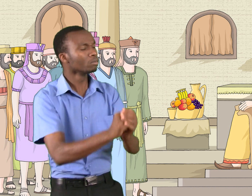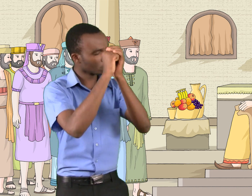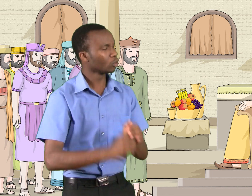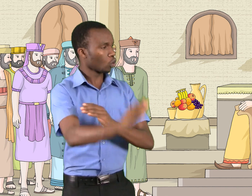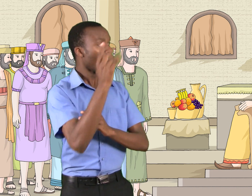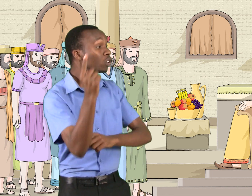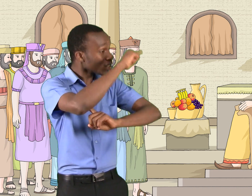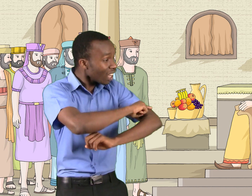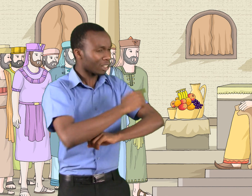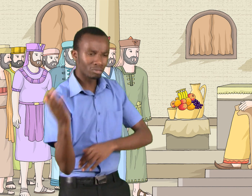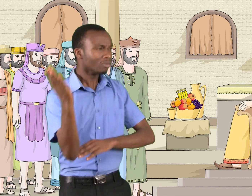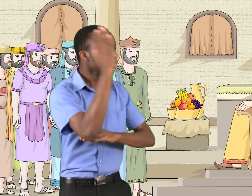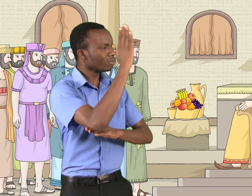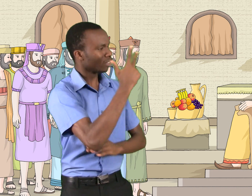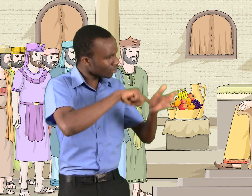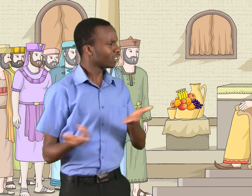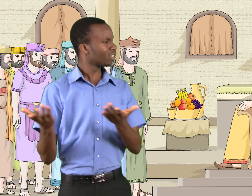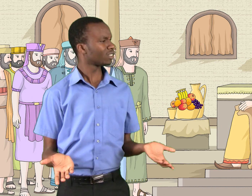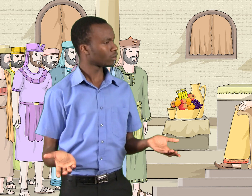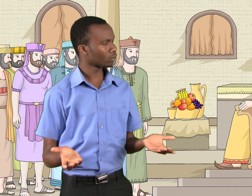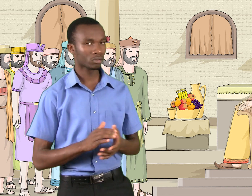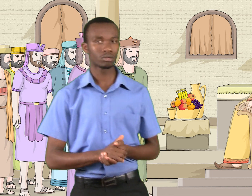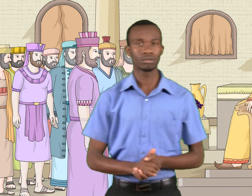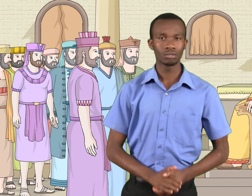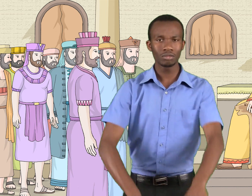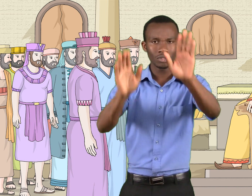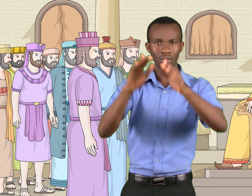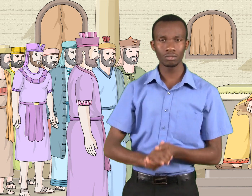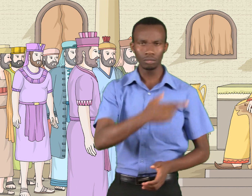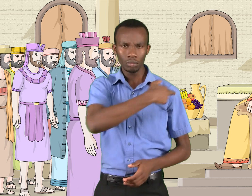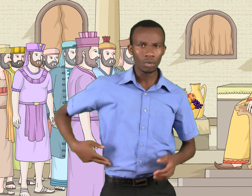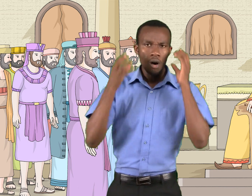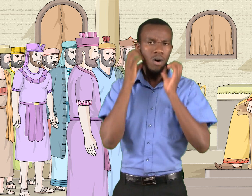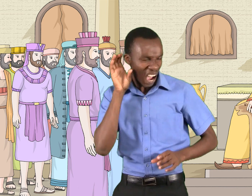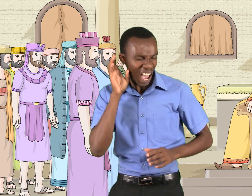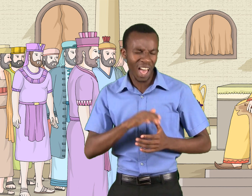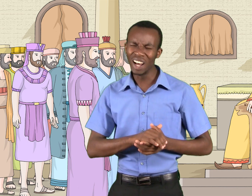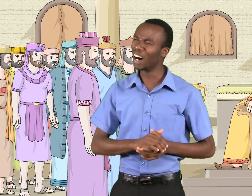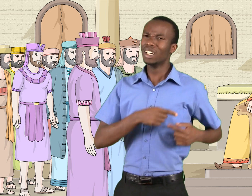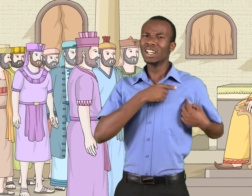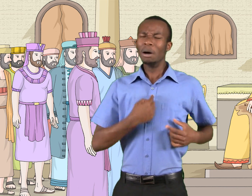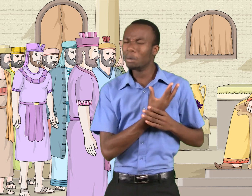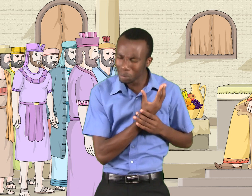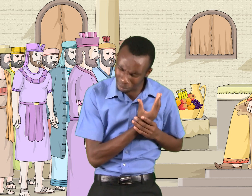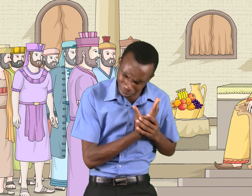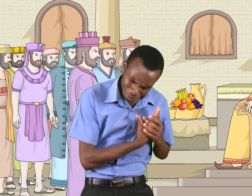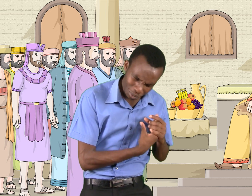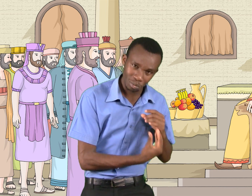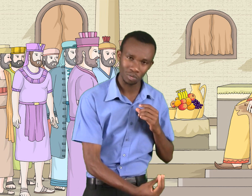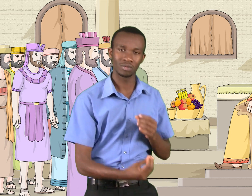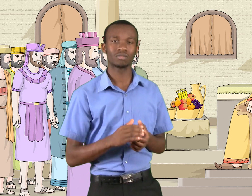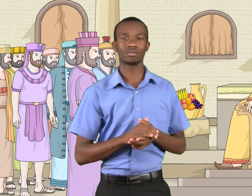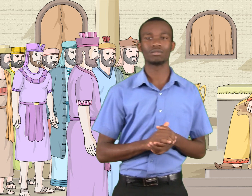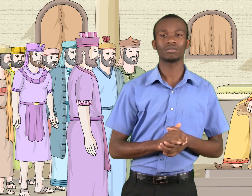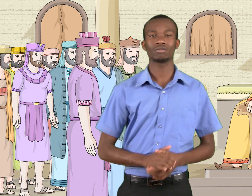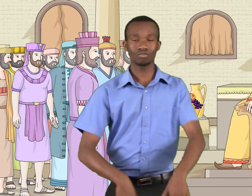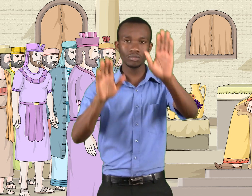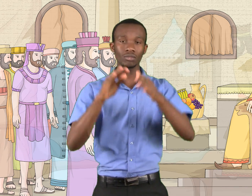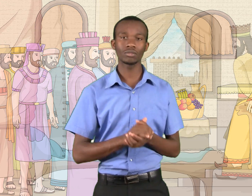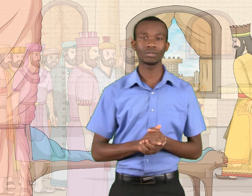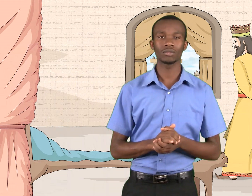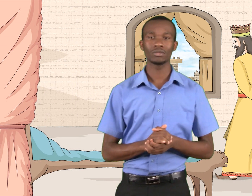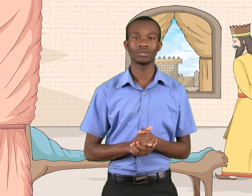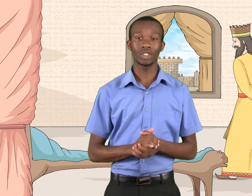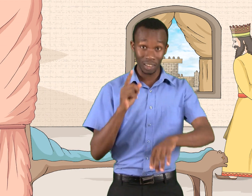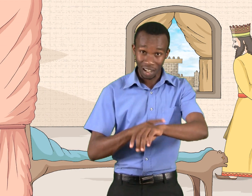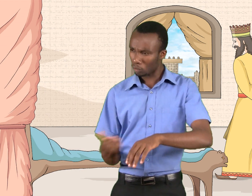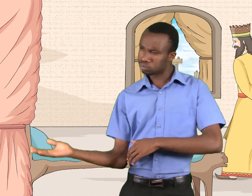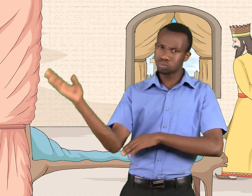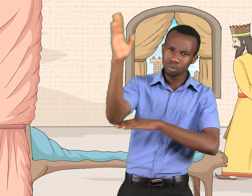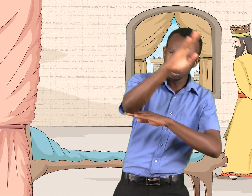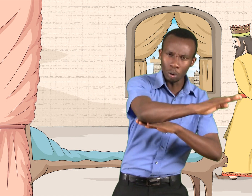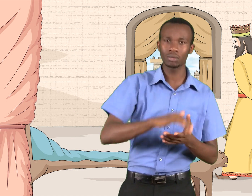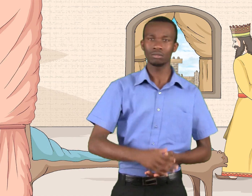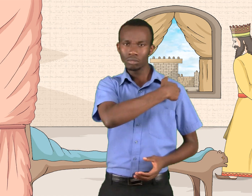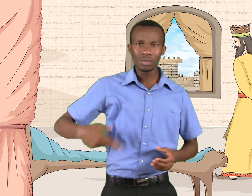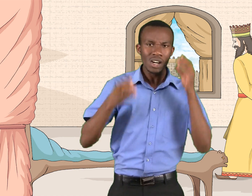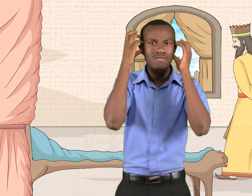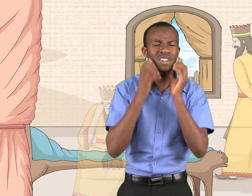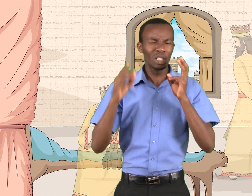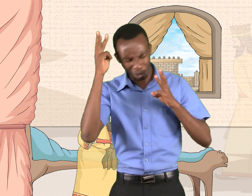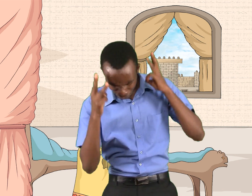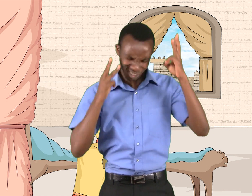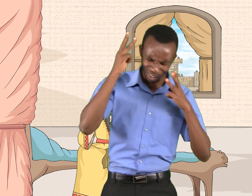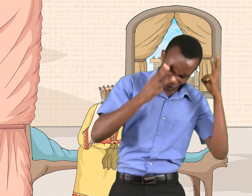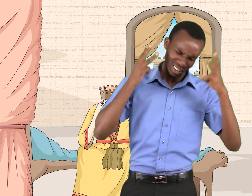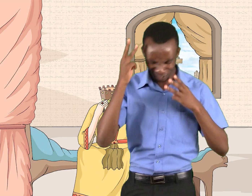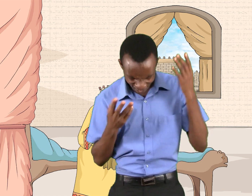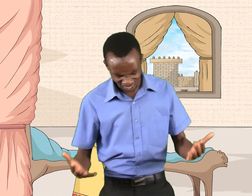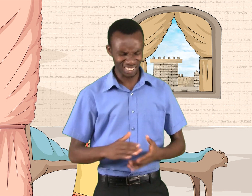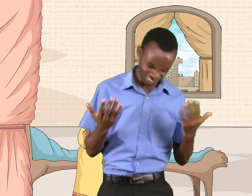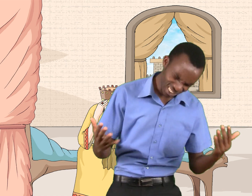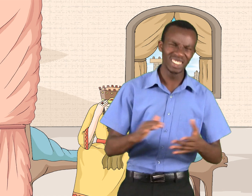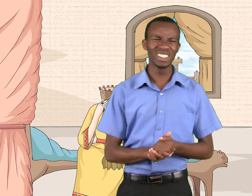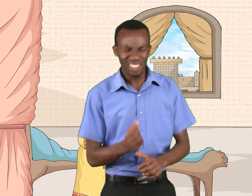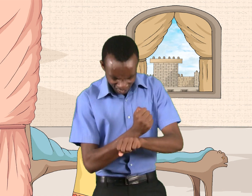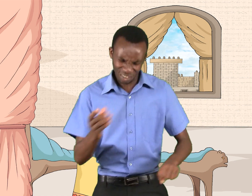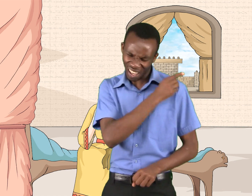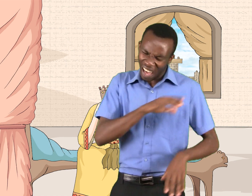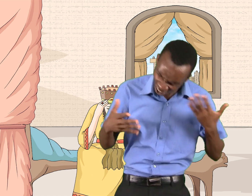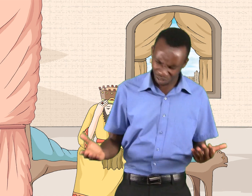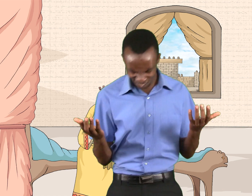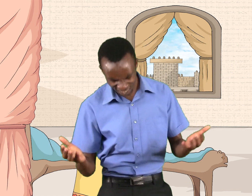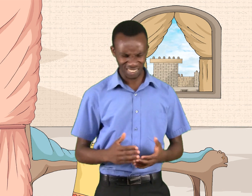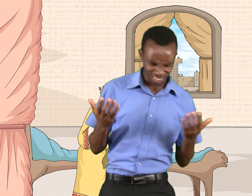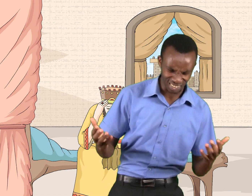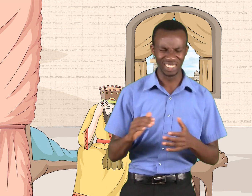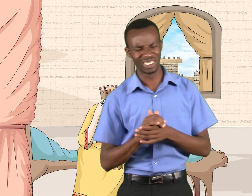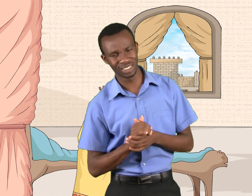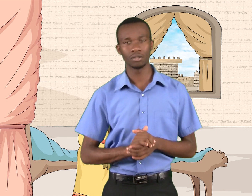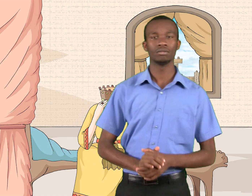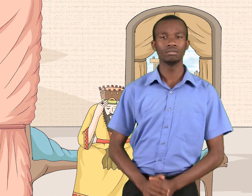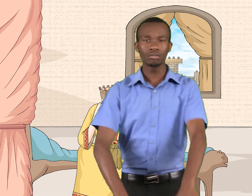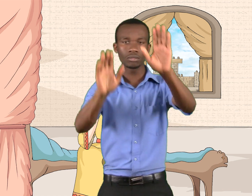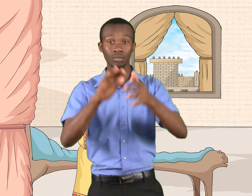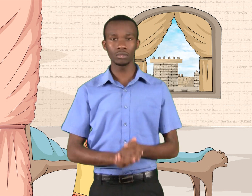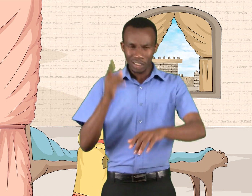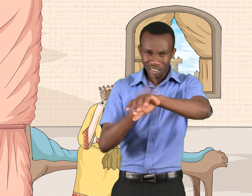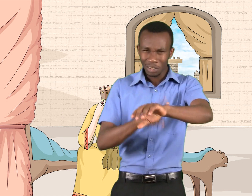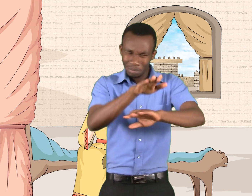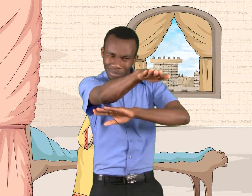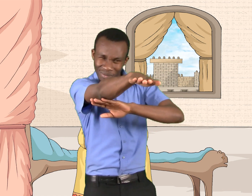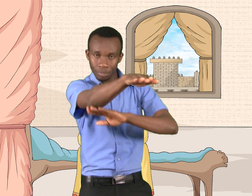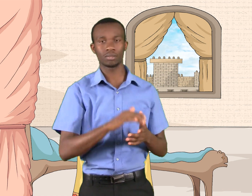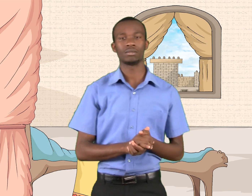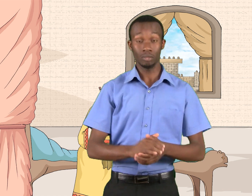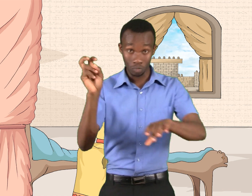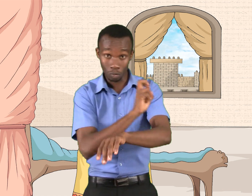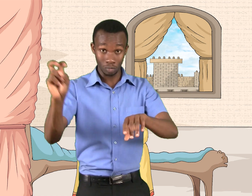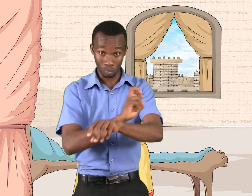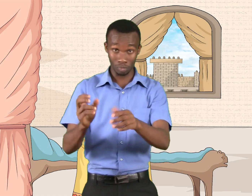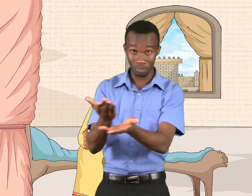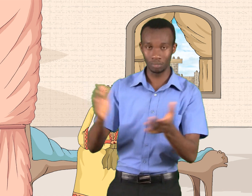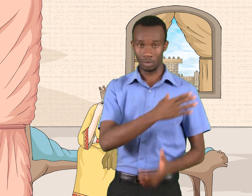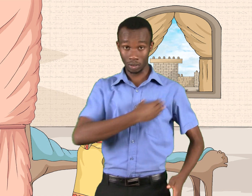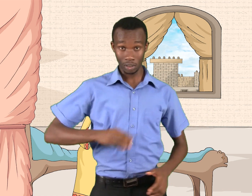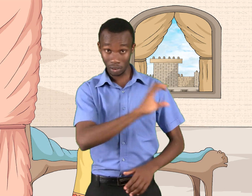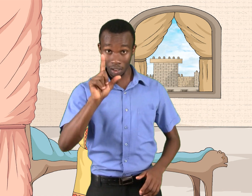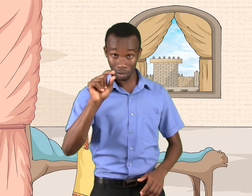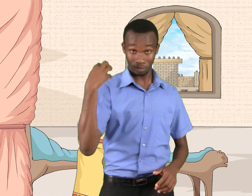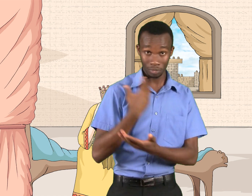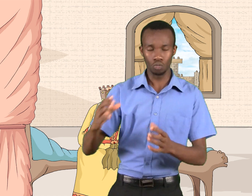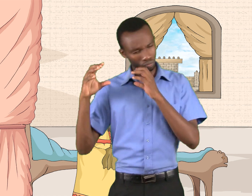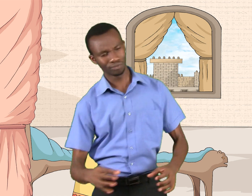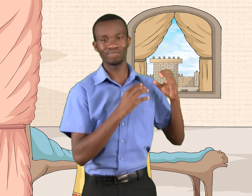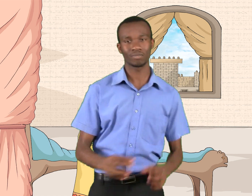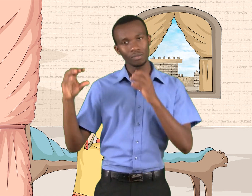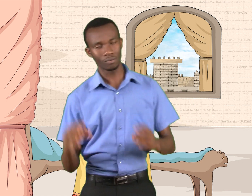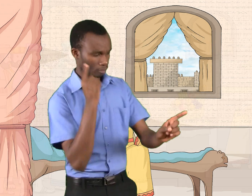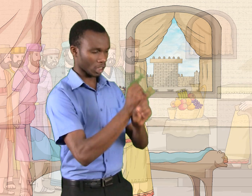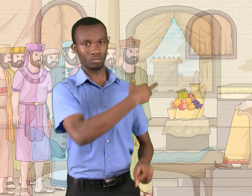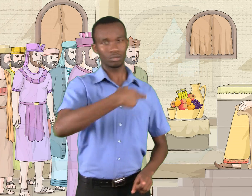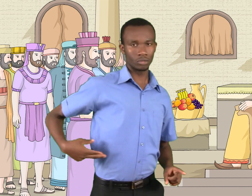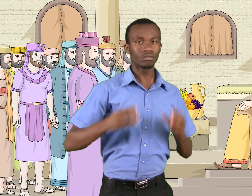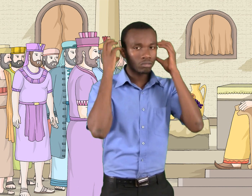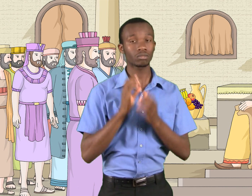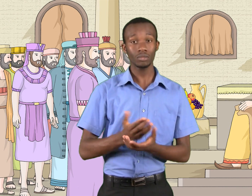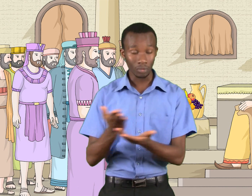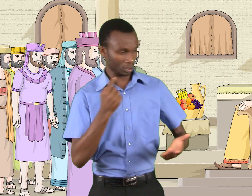He still makes his petition three times a day.” As soon as the king heard this, he was deeply distressed and set his mind on delivering Daniel, and he labored until sundown to rescue him.